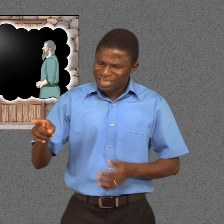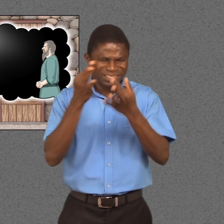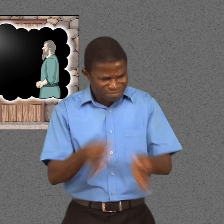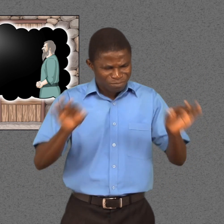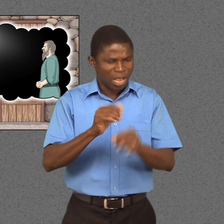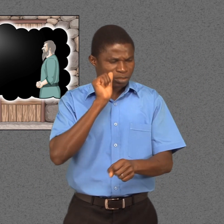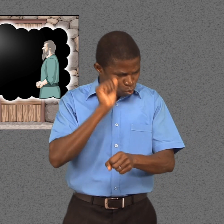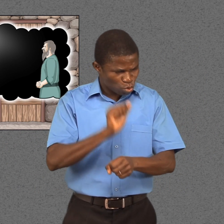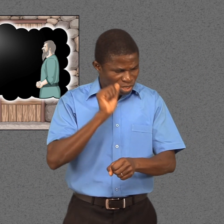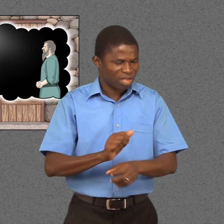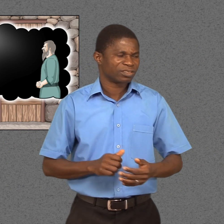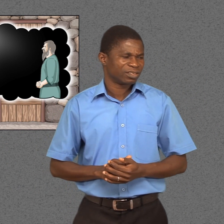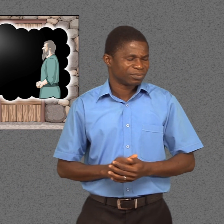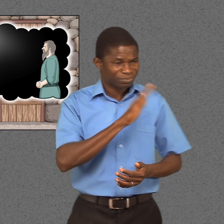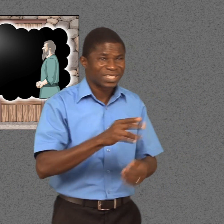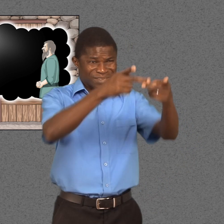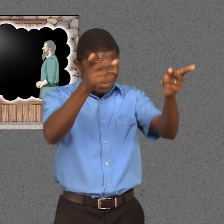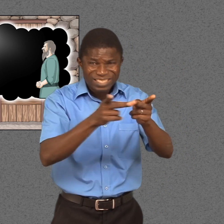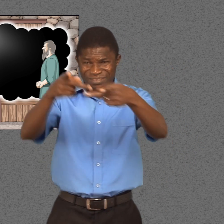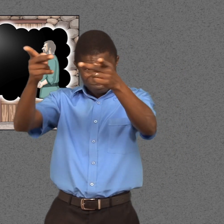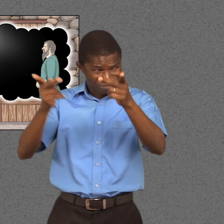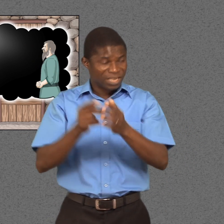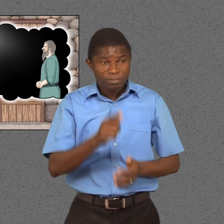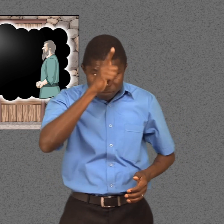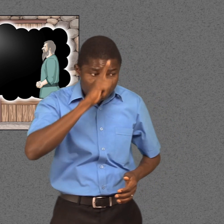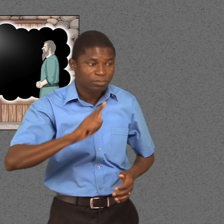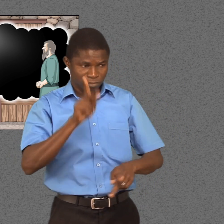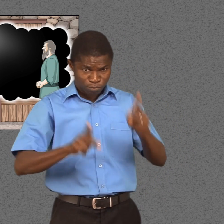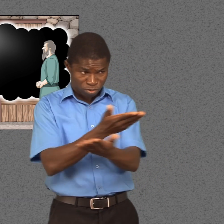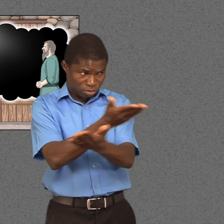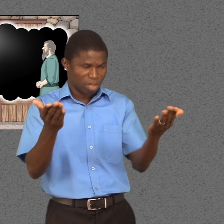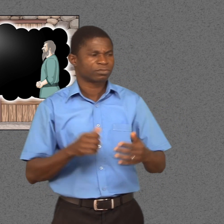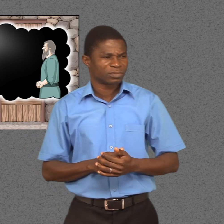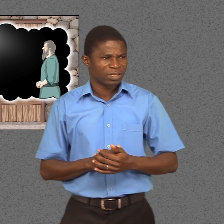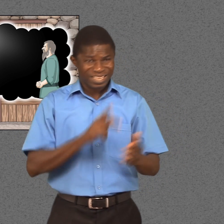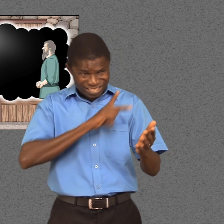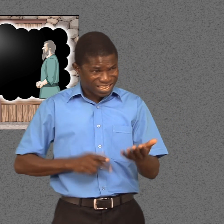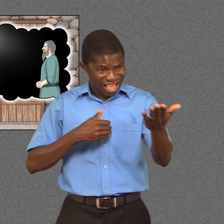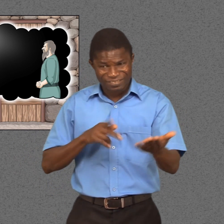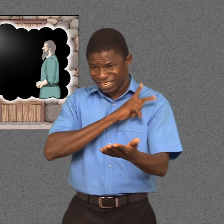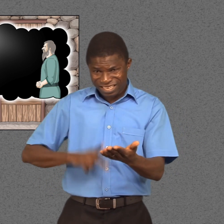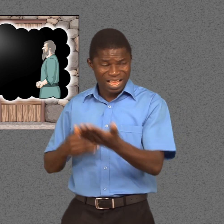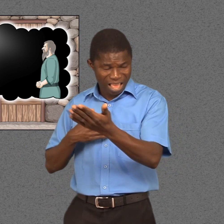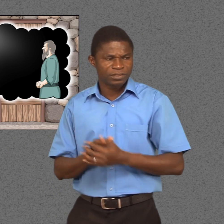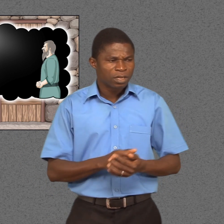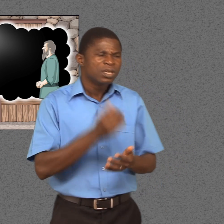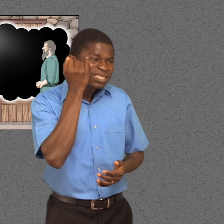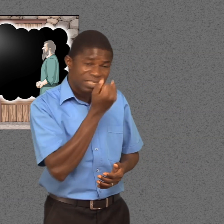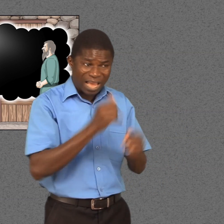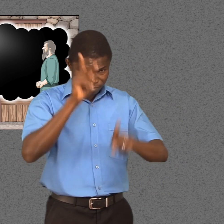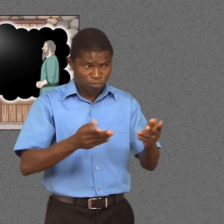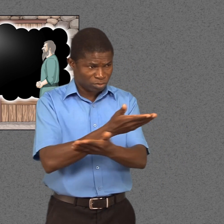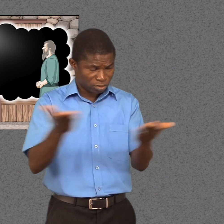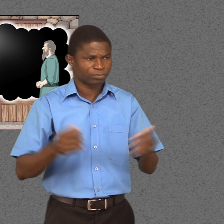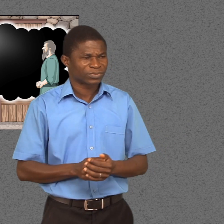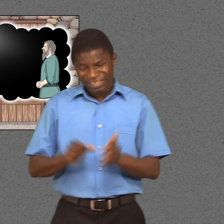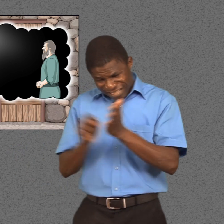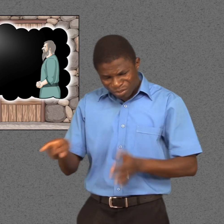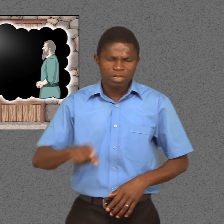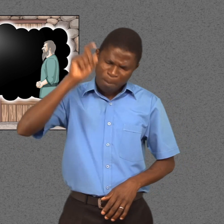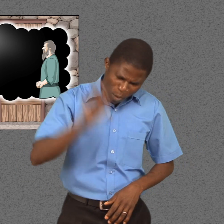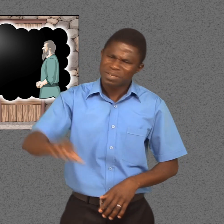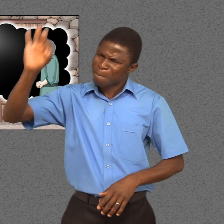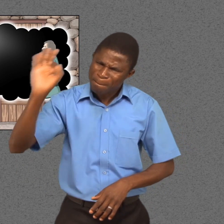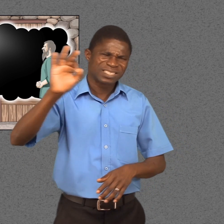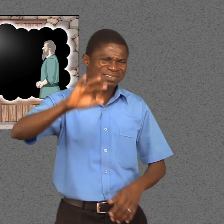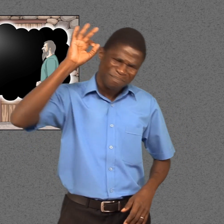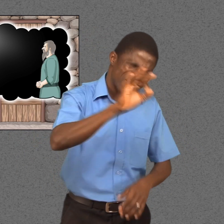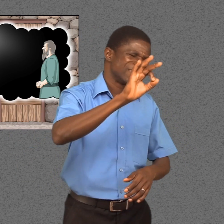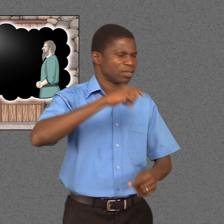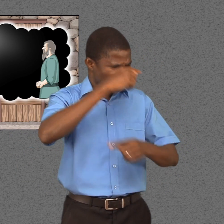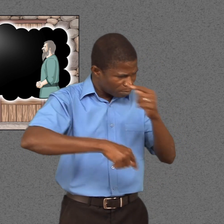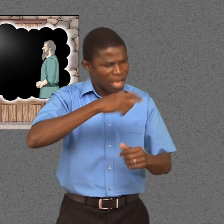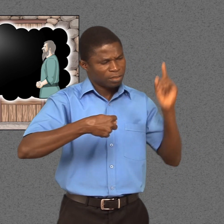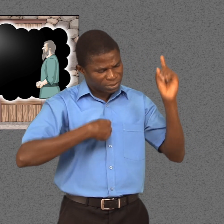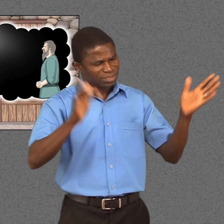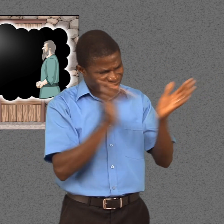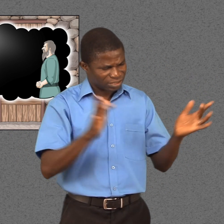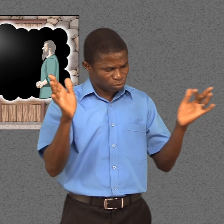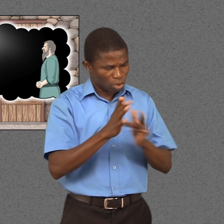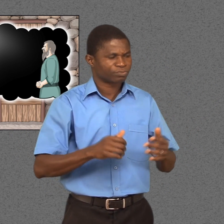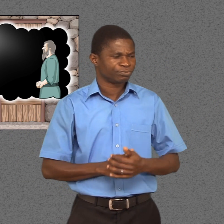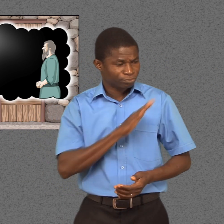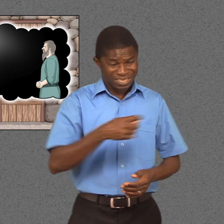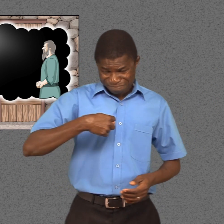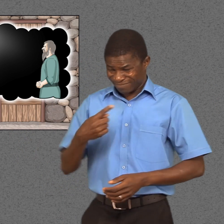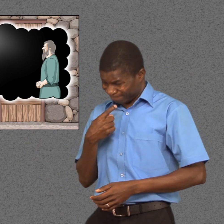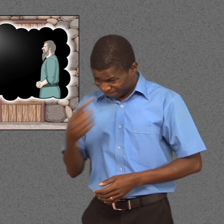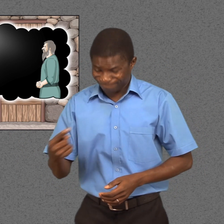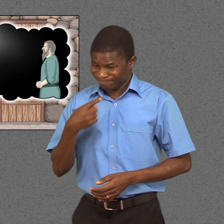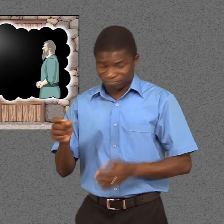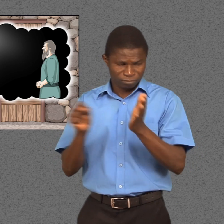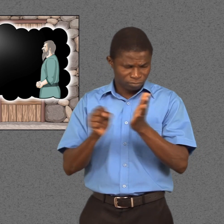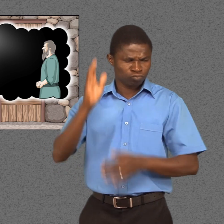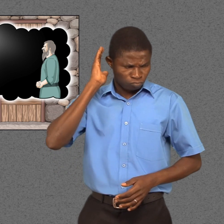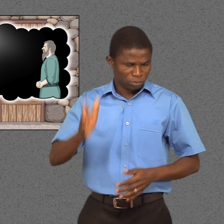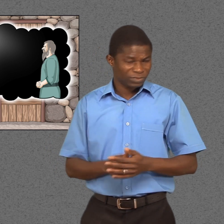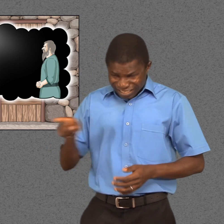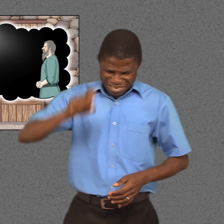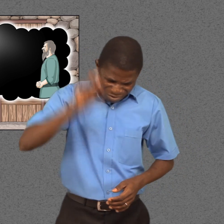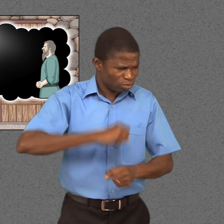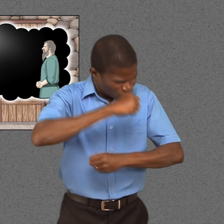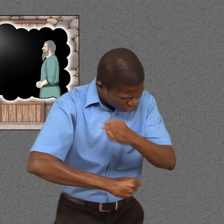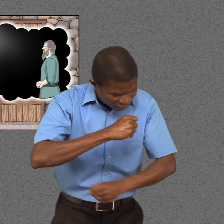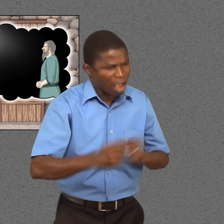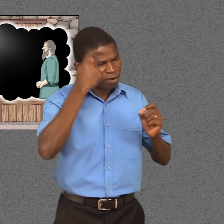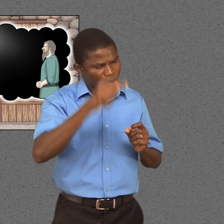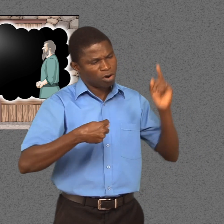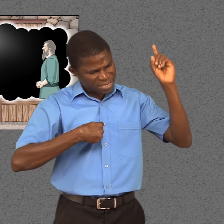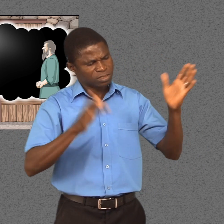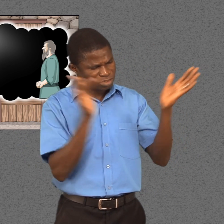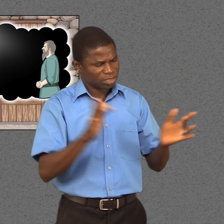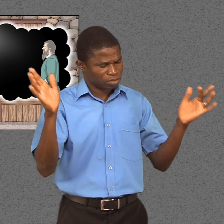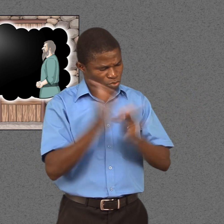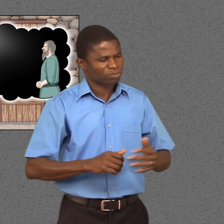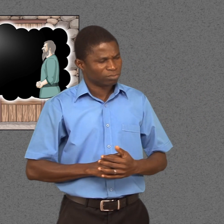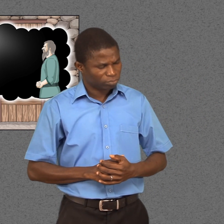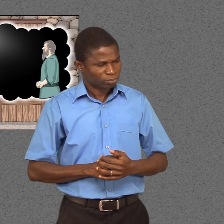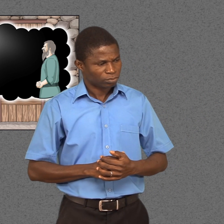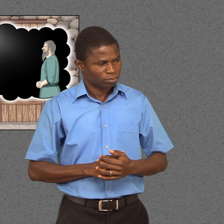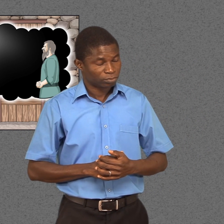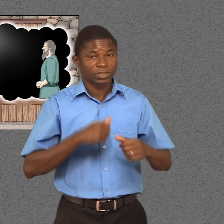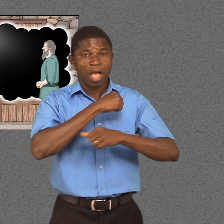“This man is My chosen instrument to carry My name before the Gentiles and their kings, and before the people of Israel.